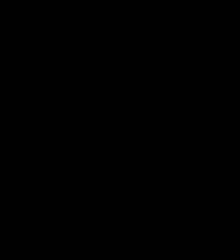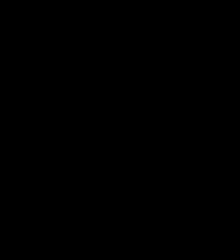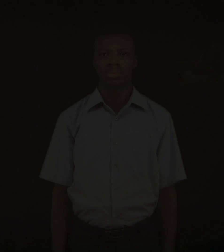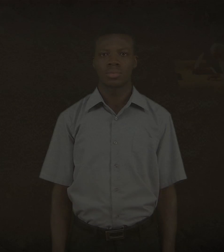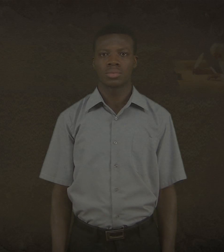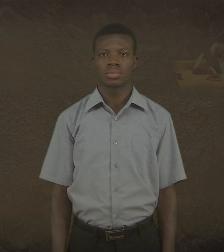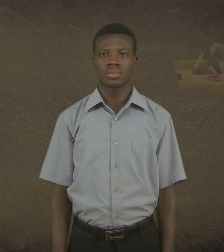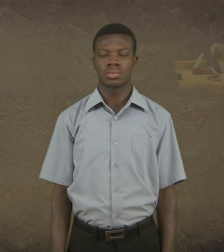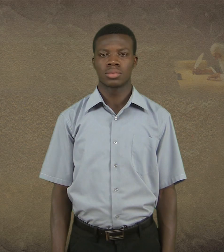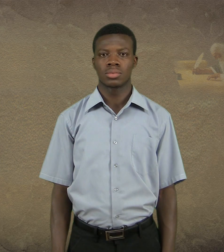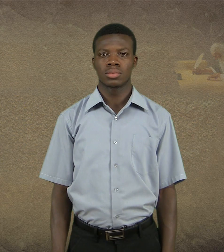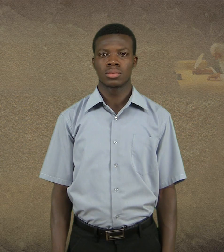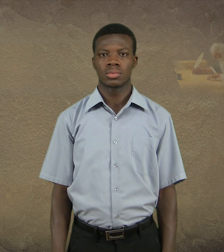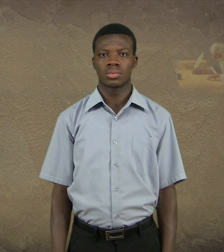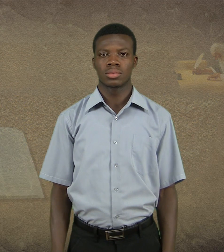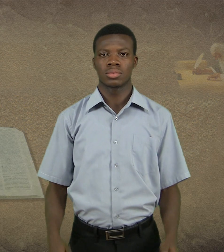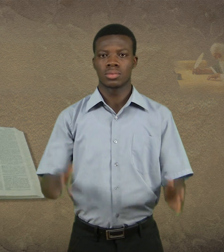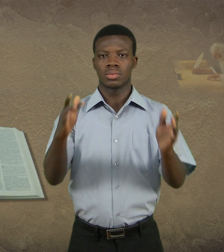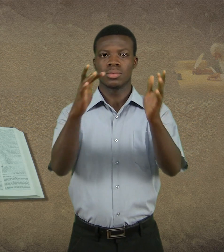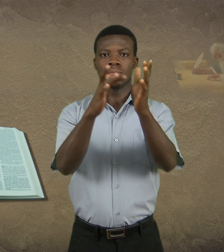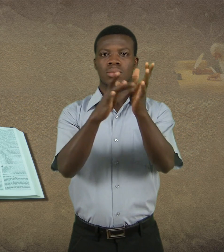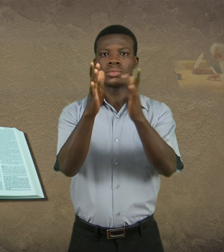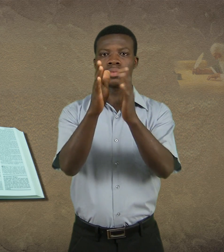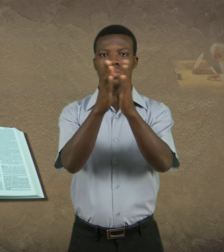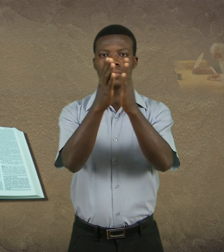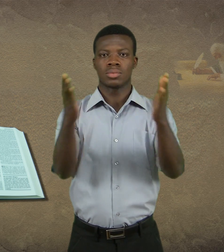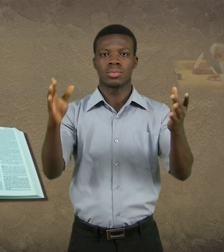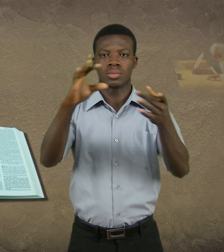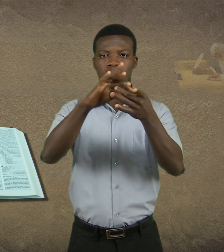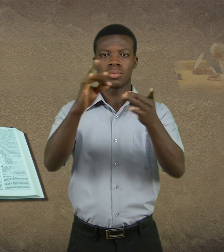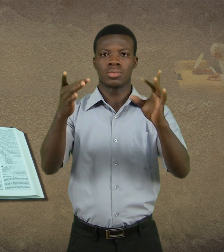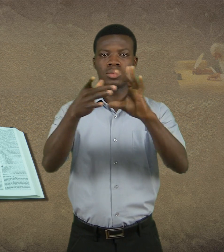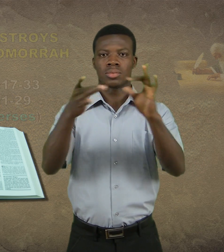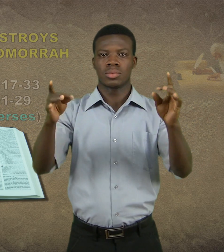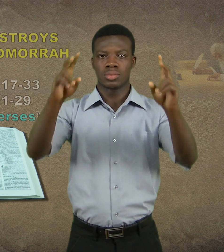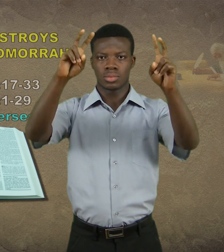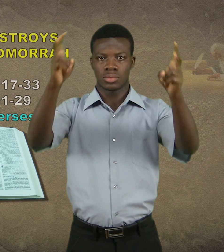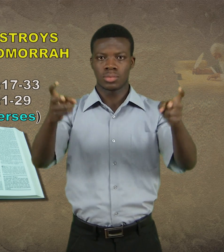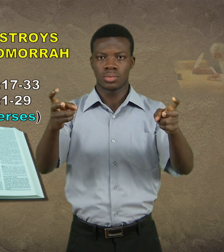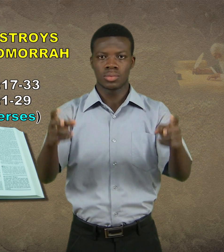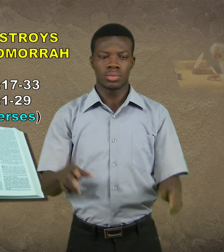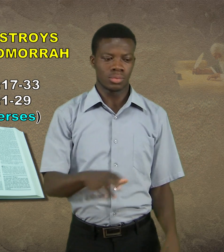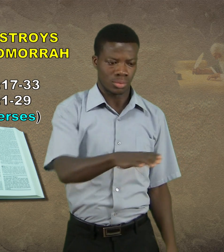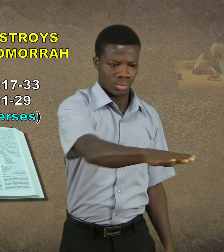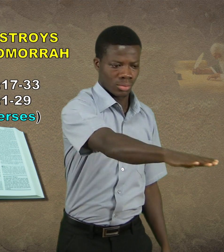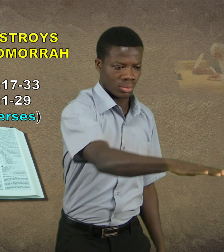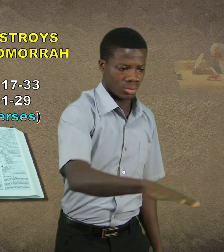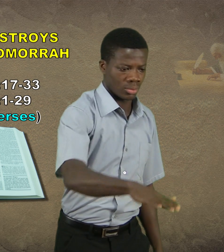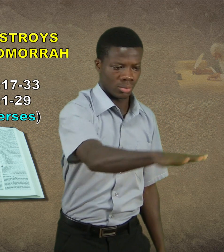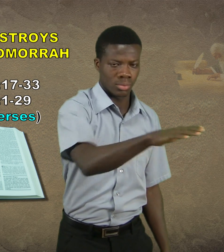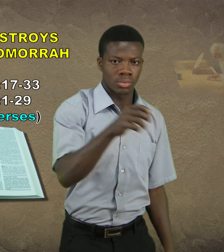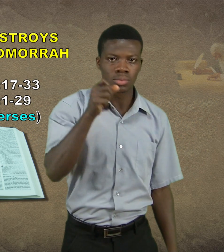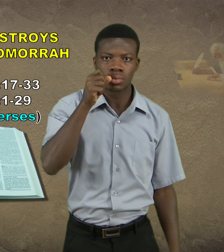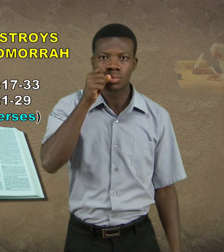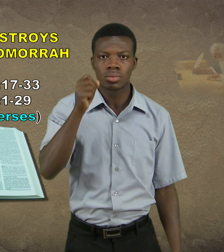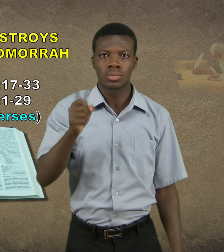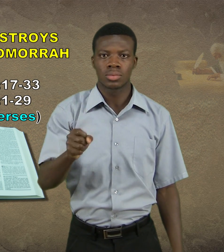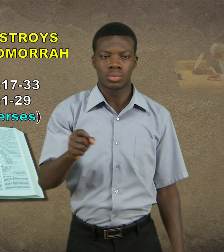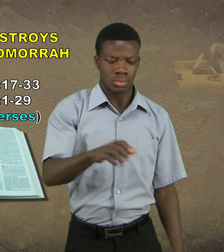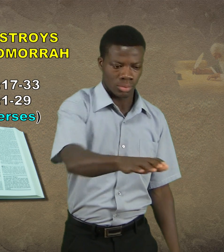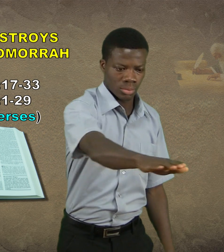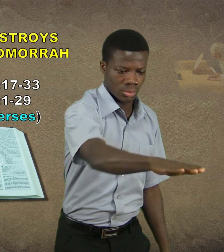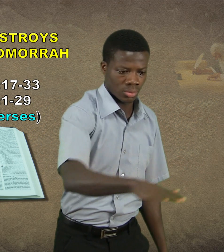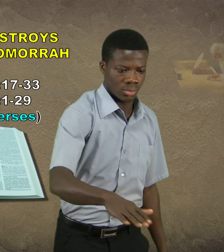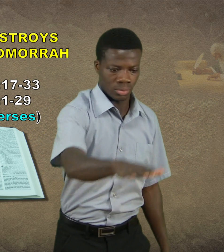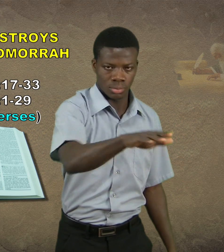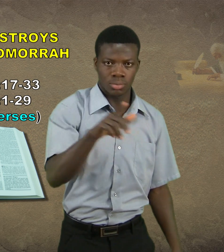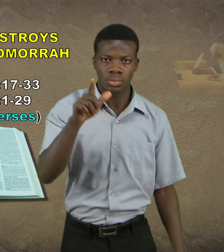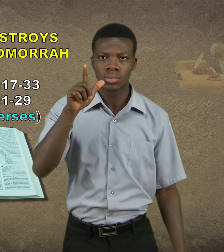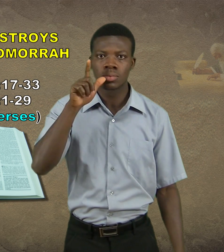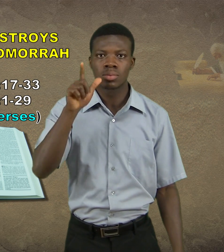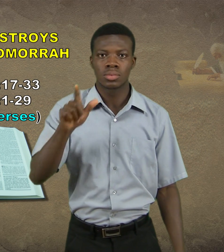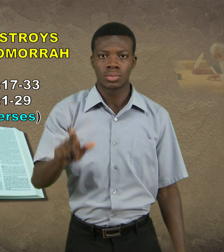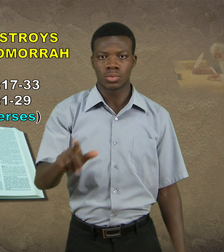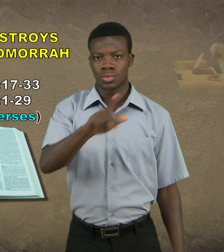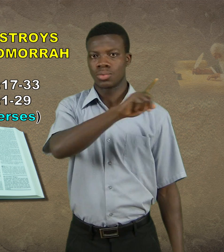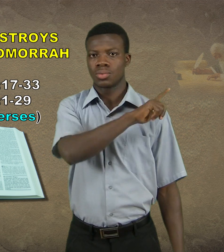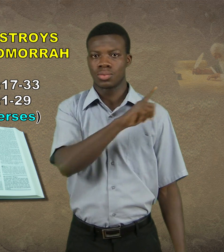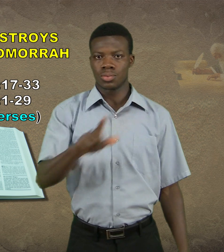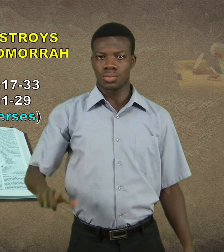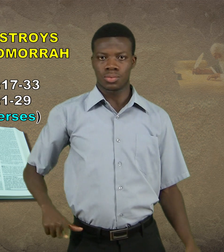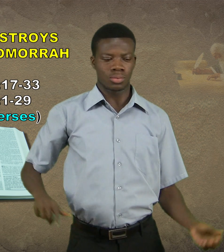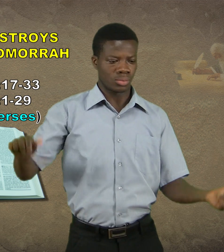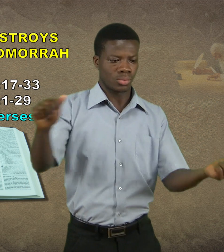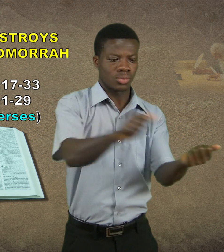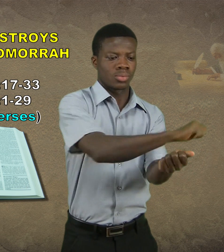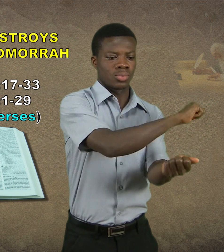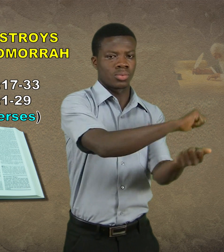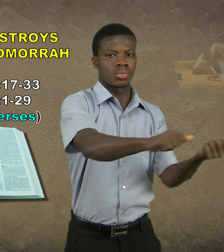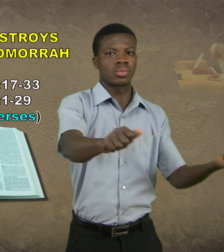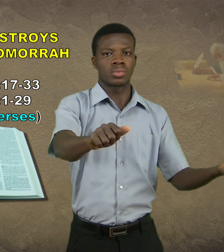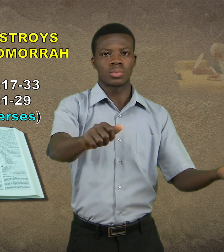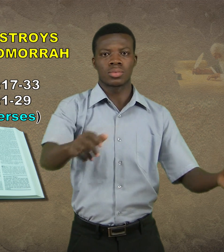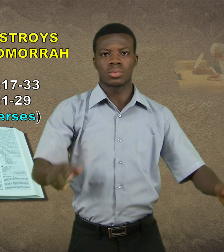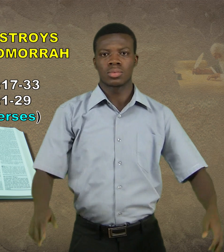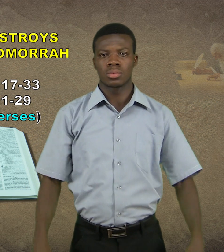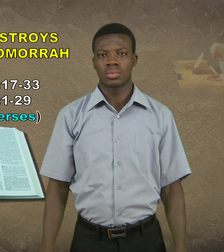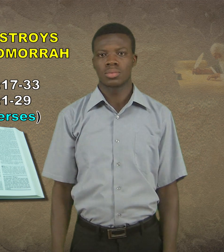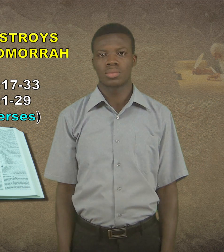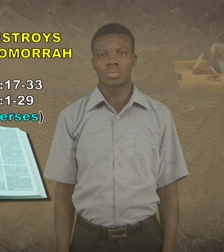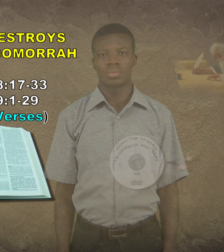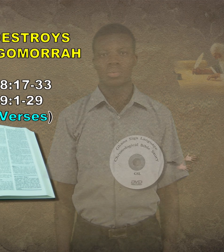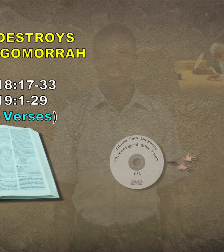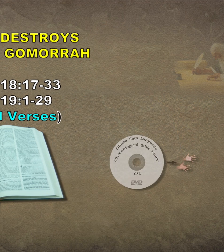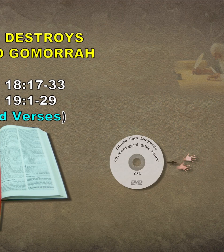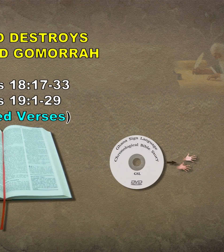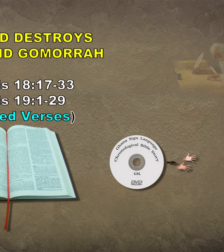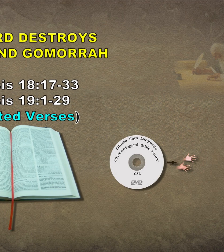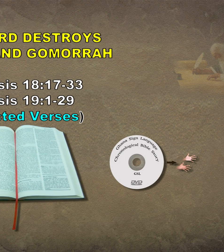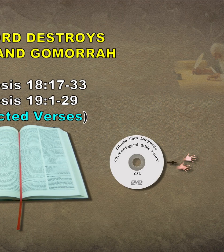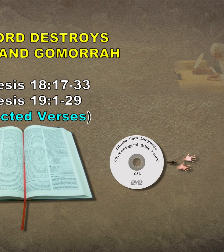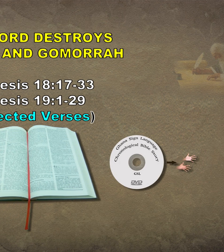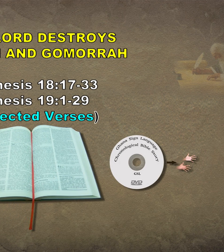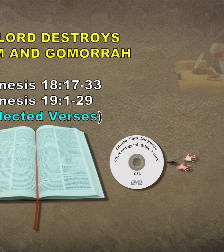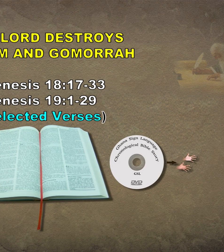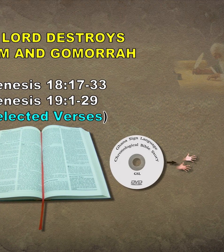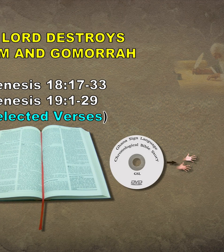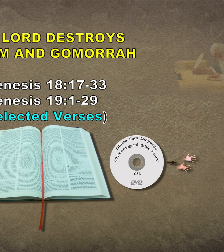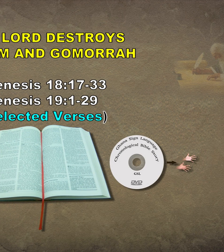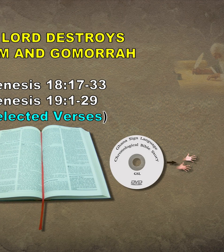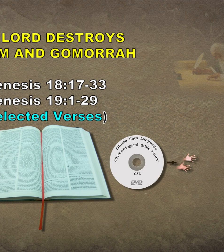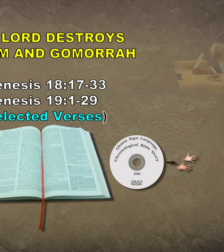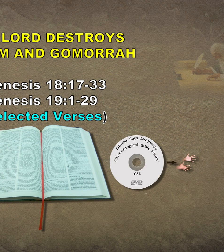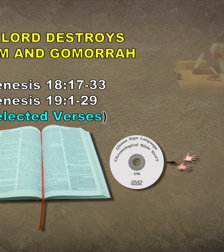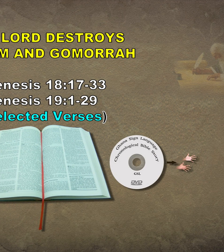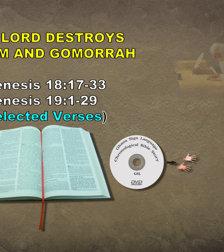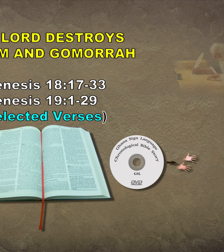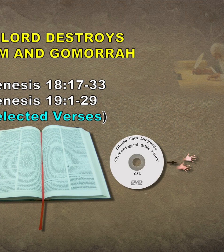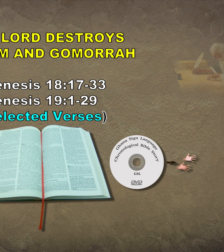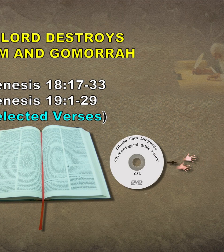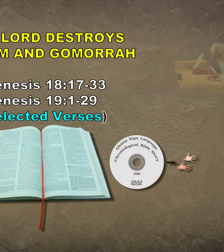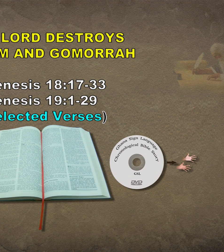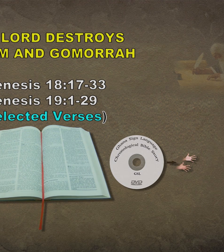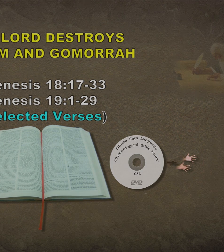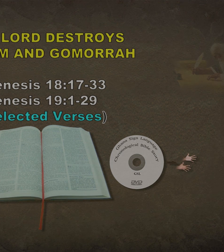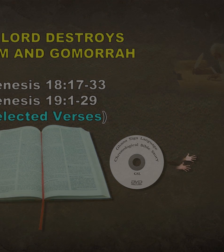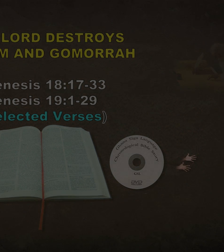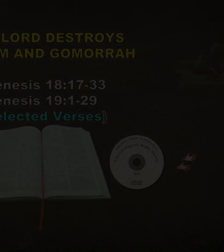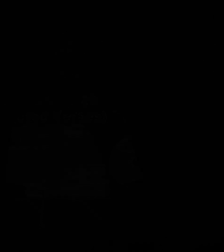The Lord destroys Sodom and Gomorrah